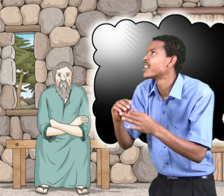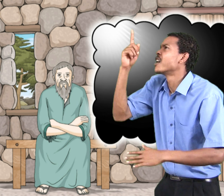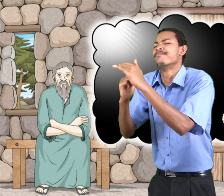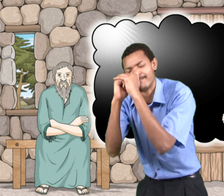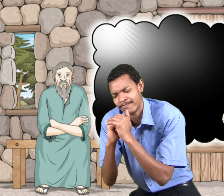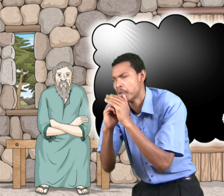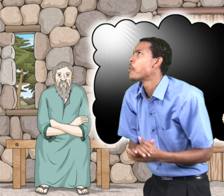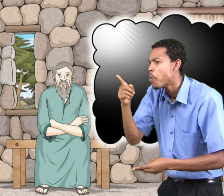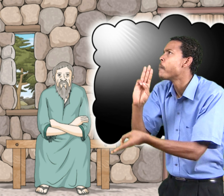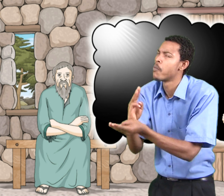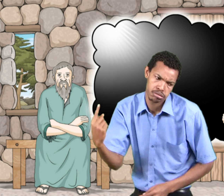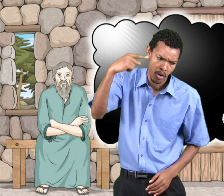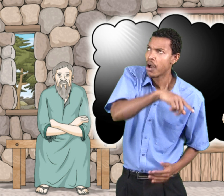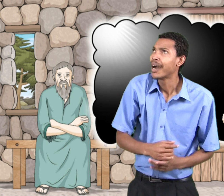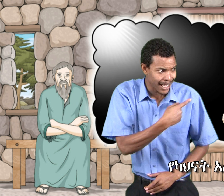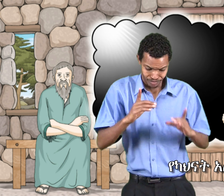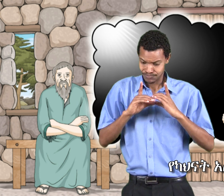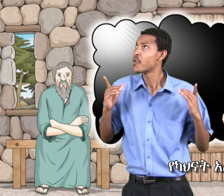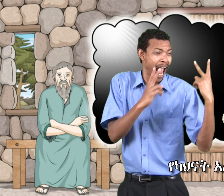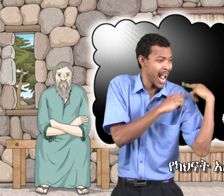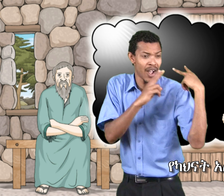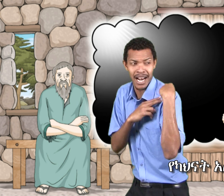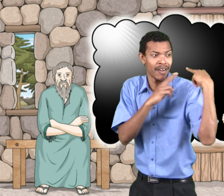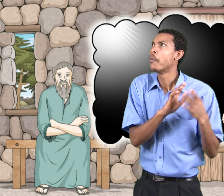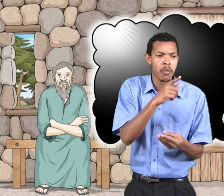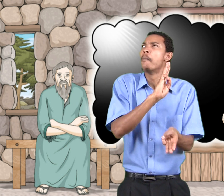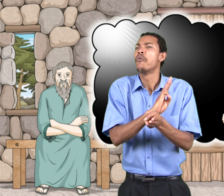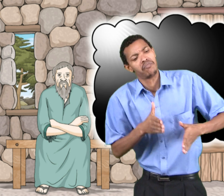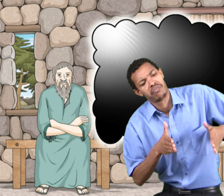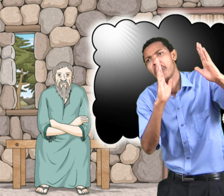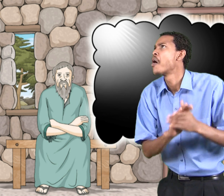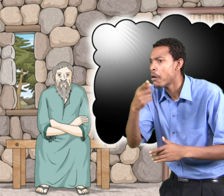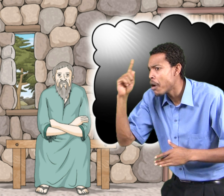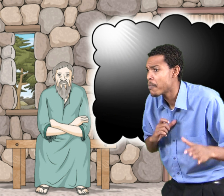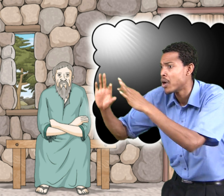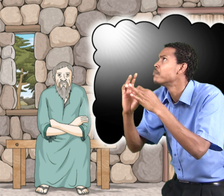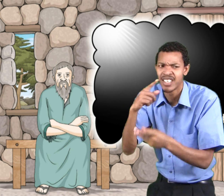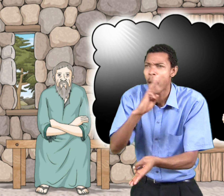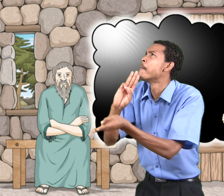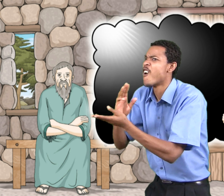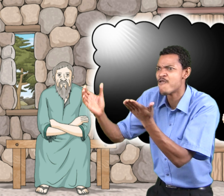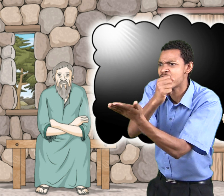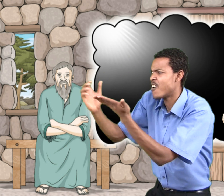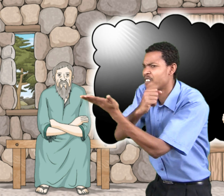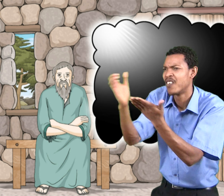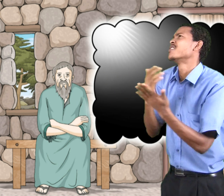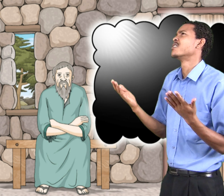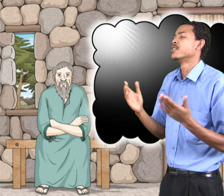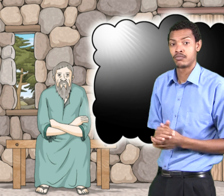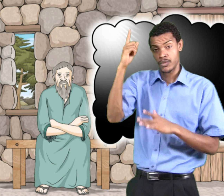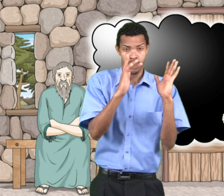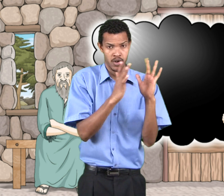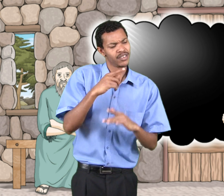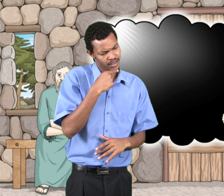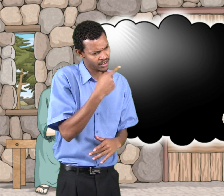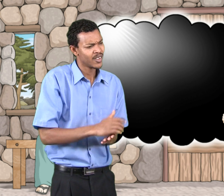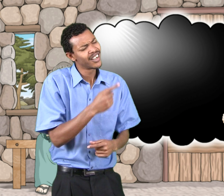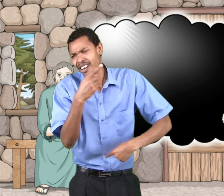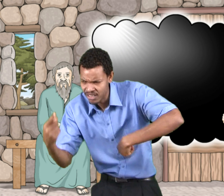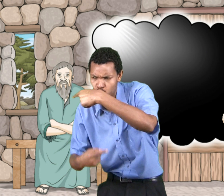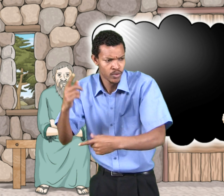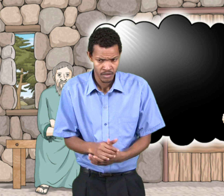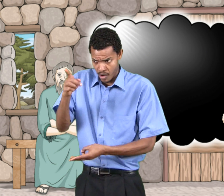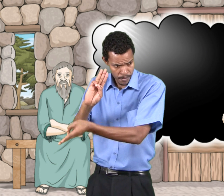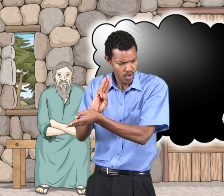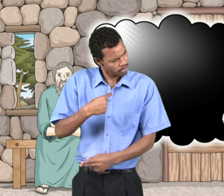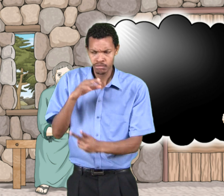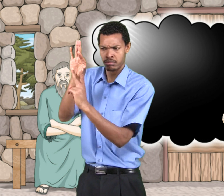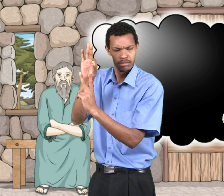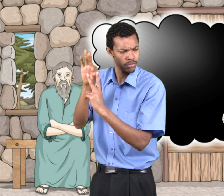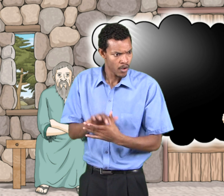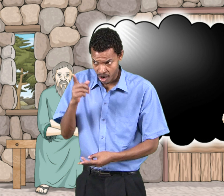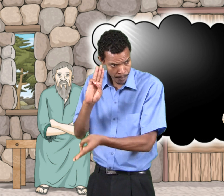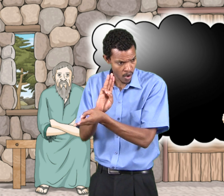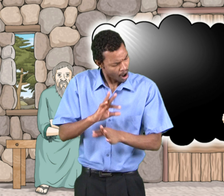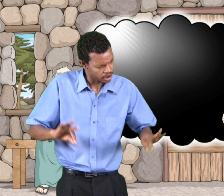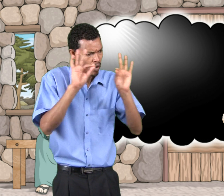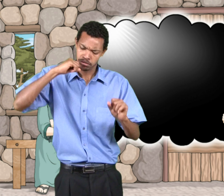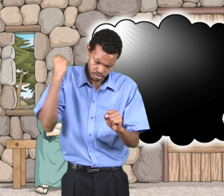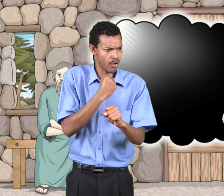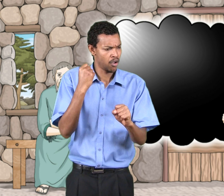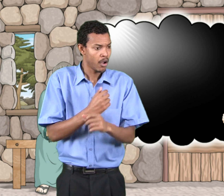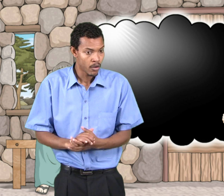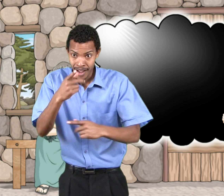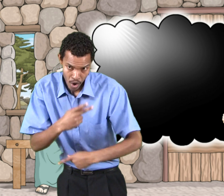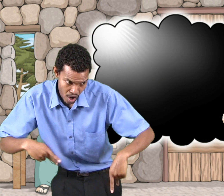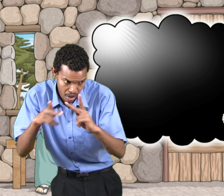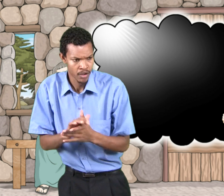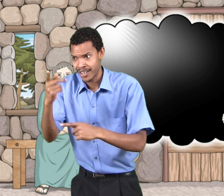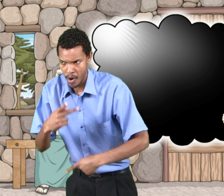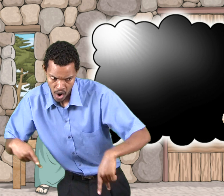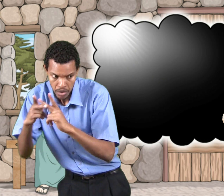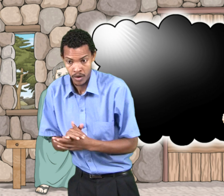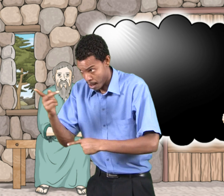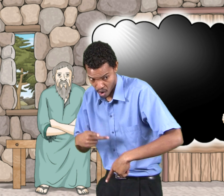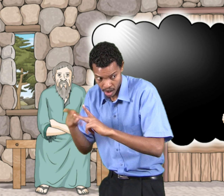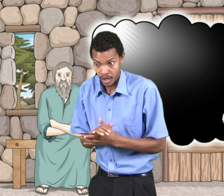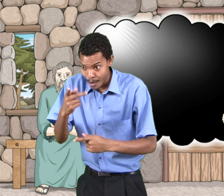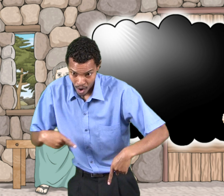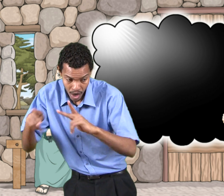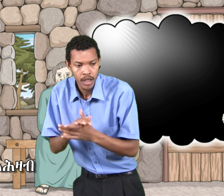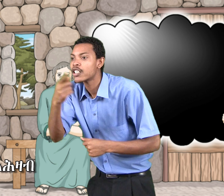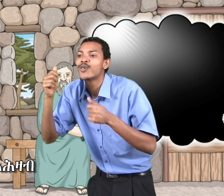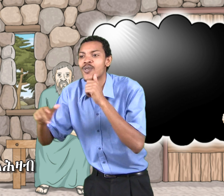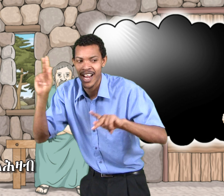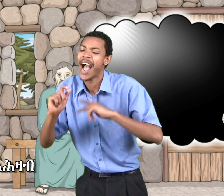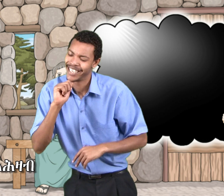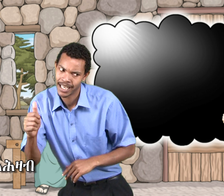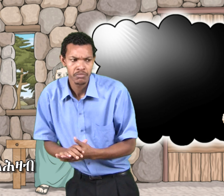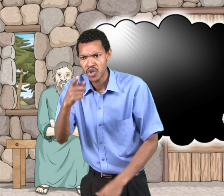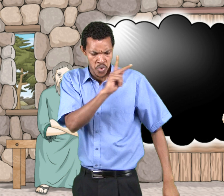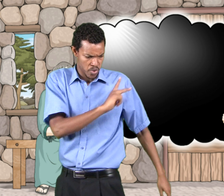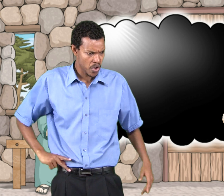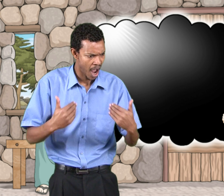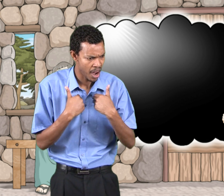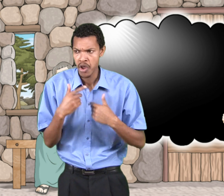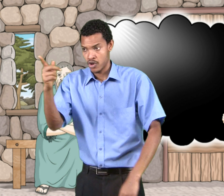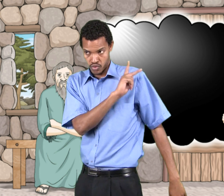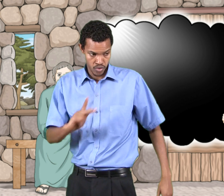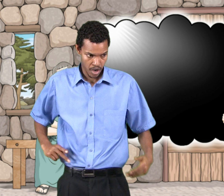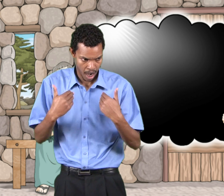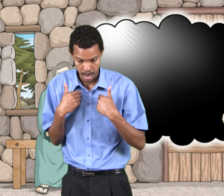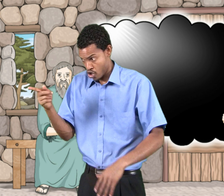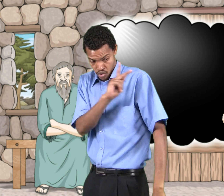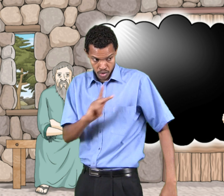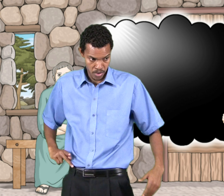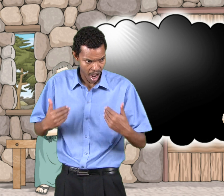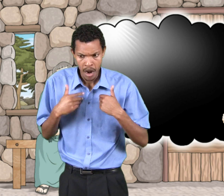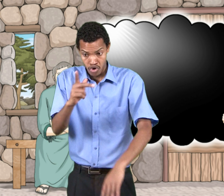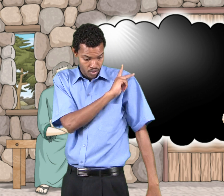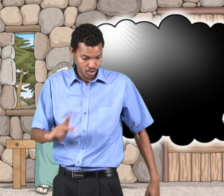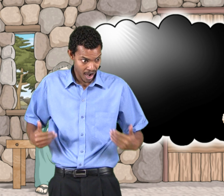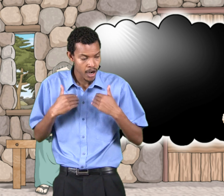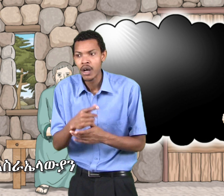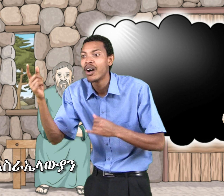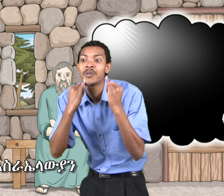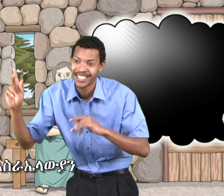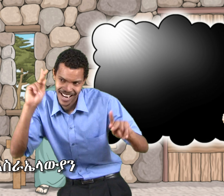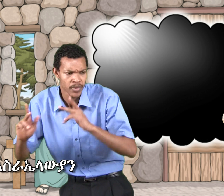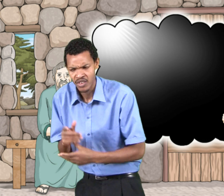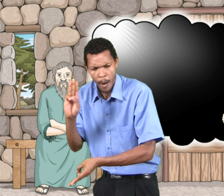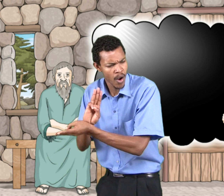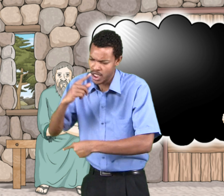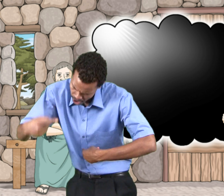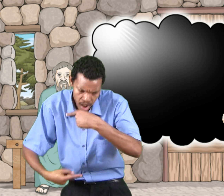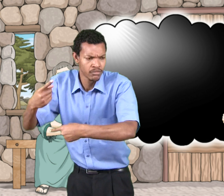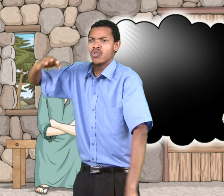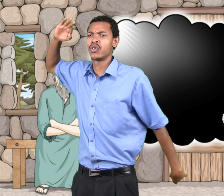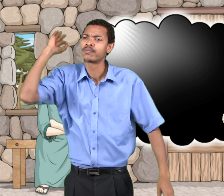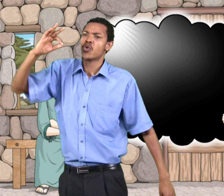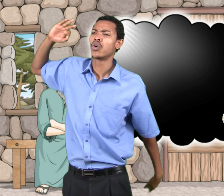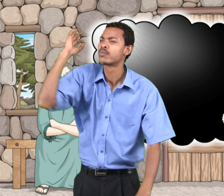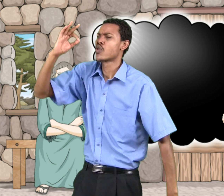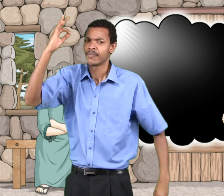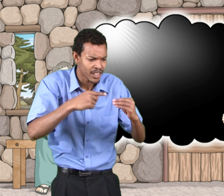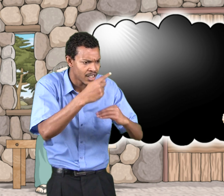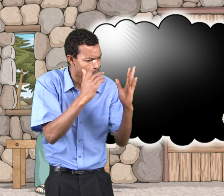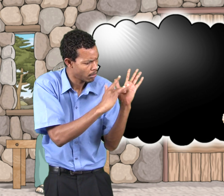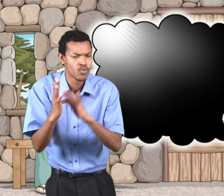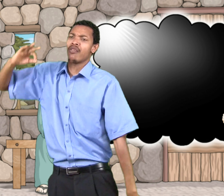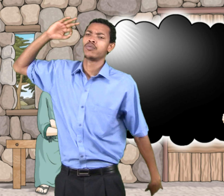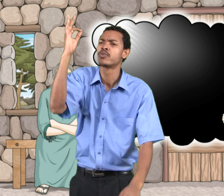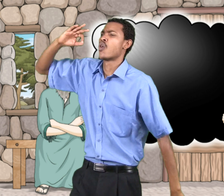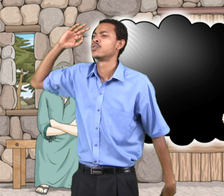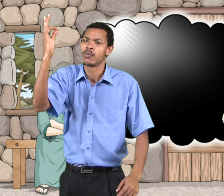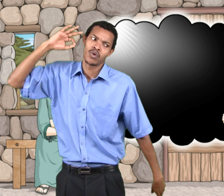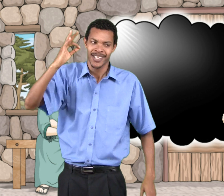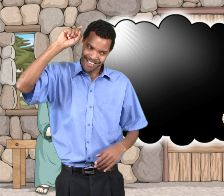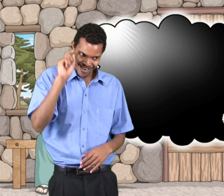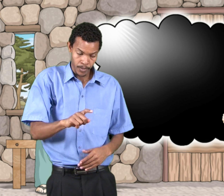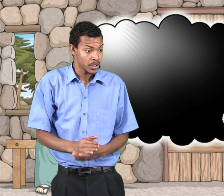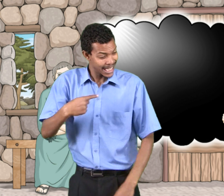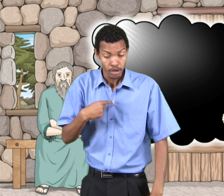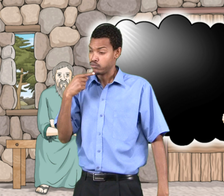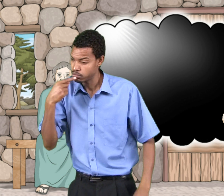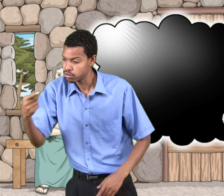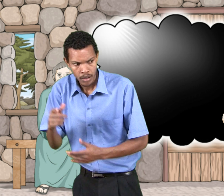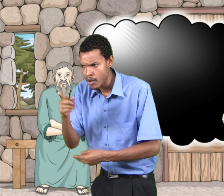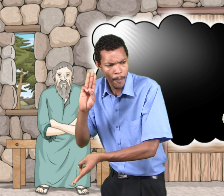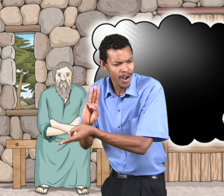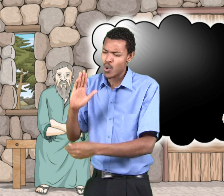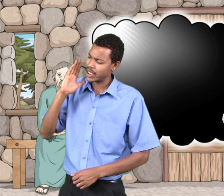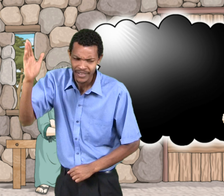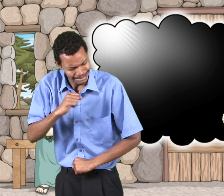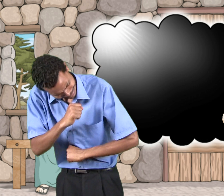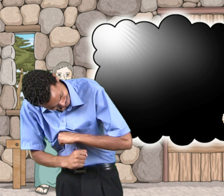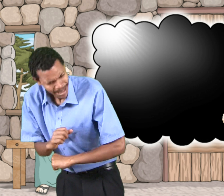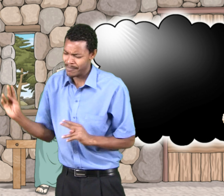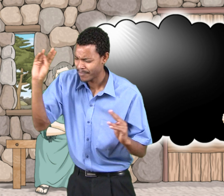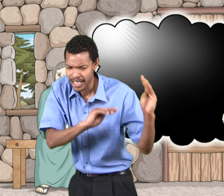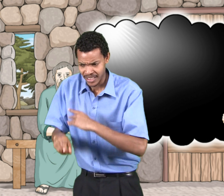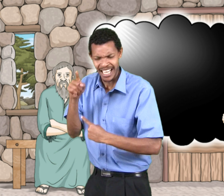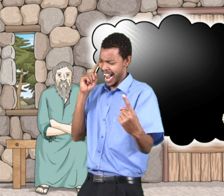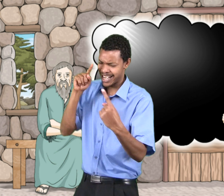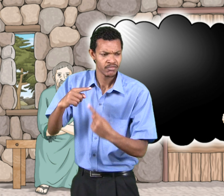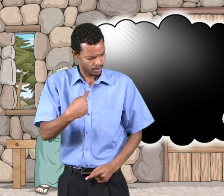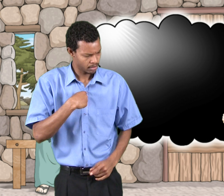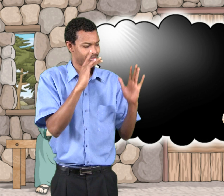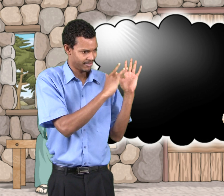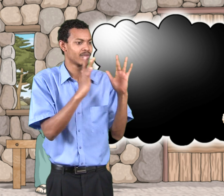And now he is here with authority from the chief priests to arrest all who call on Your name.” “Go!” said the Lord. “This man is My chosen instrument to carry My name before the Gentiles and their kings, and before the people of Israel.